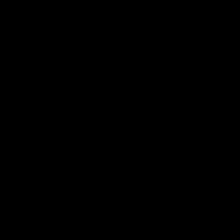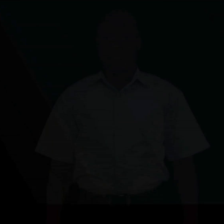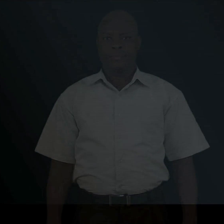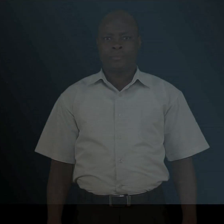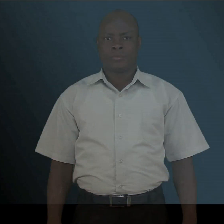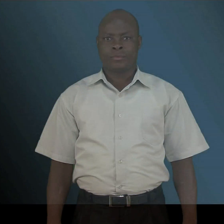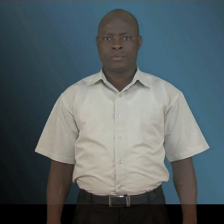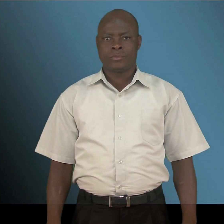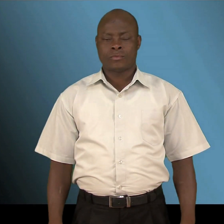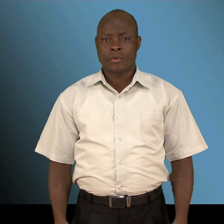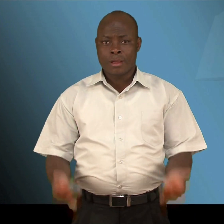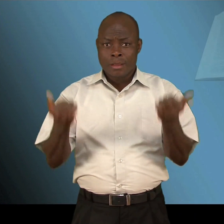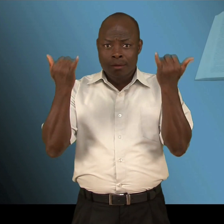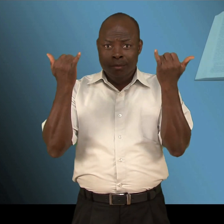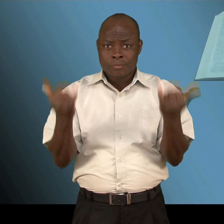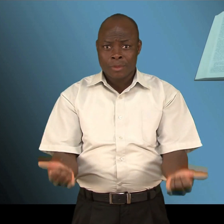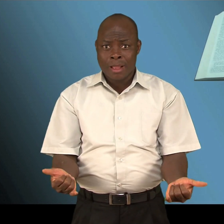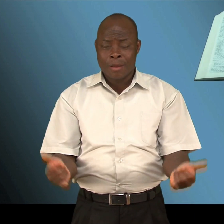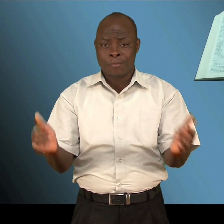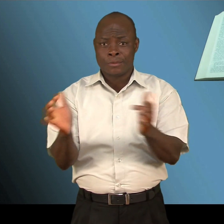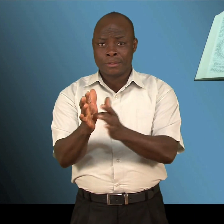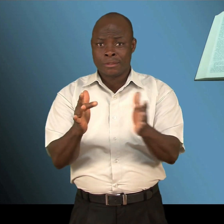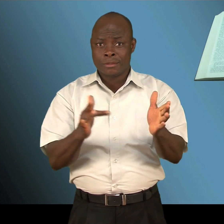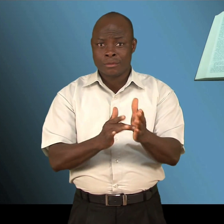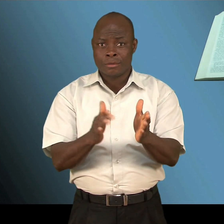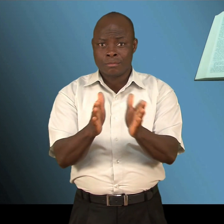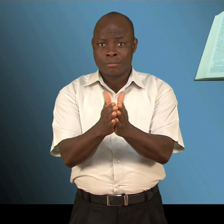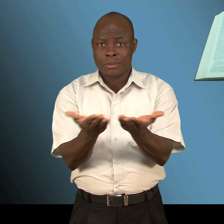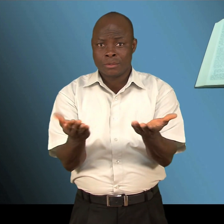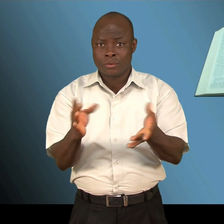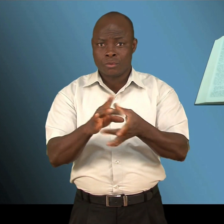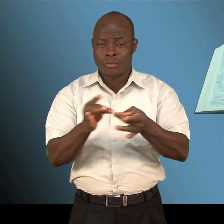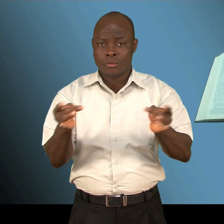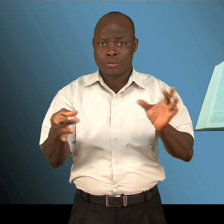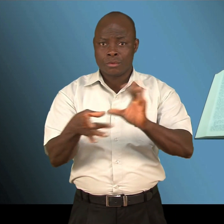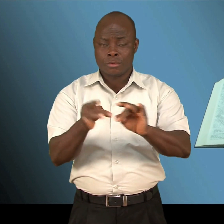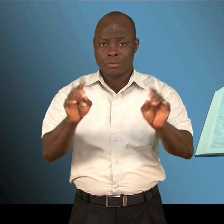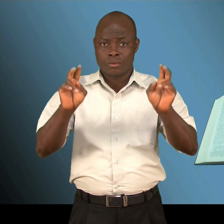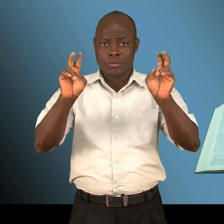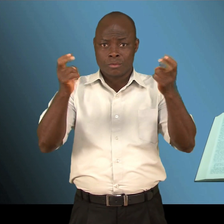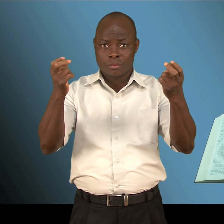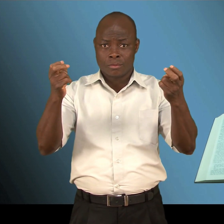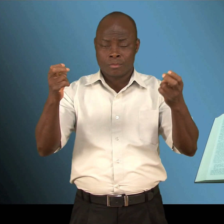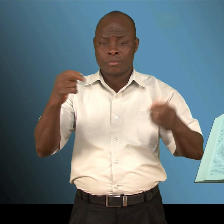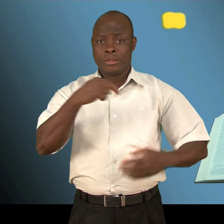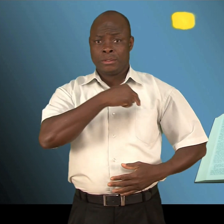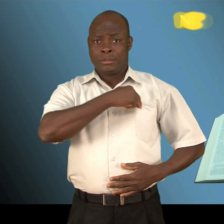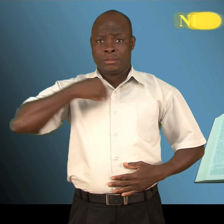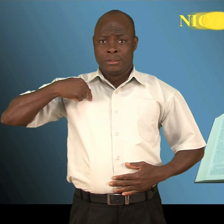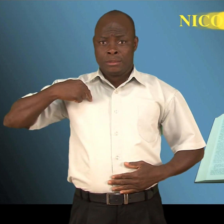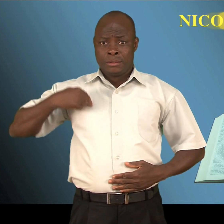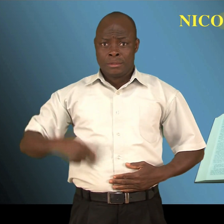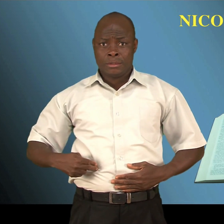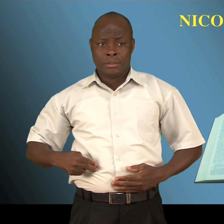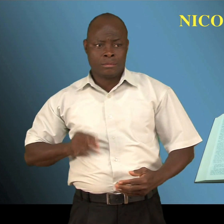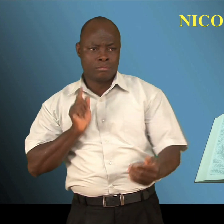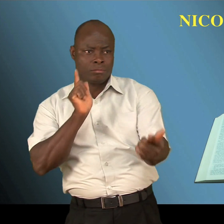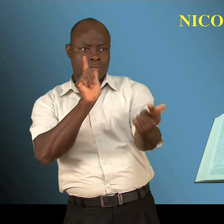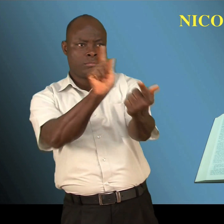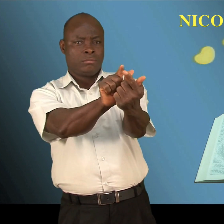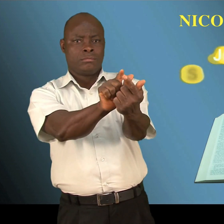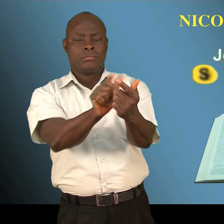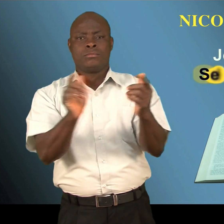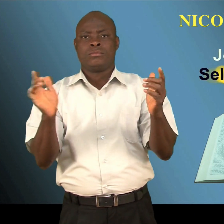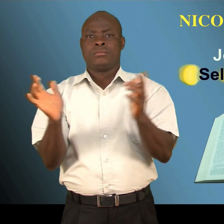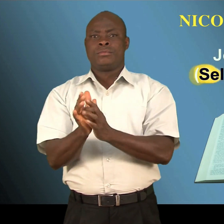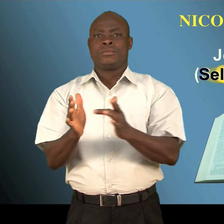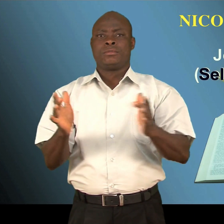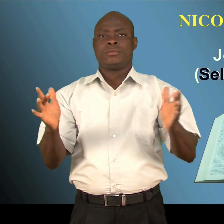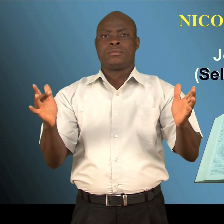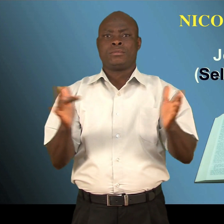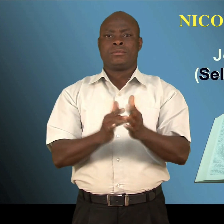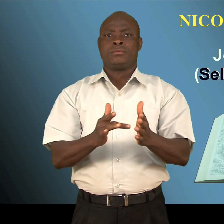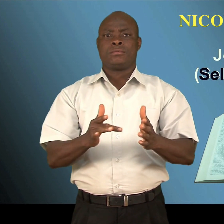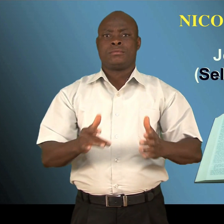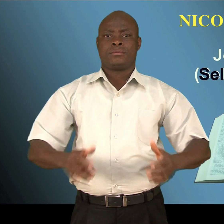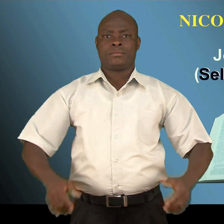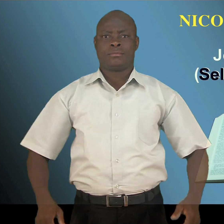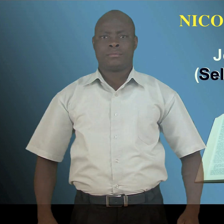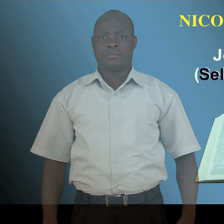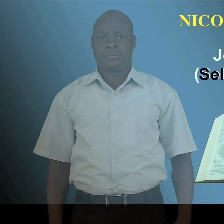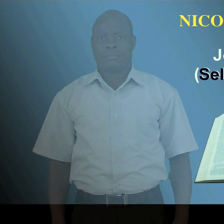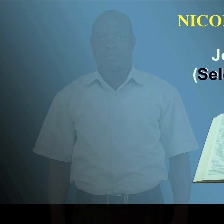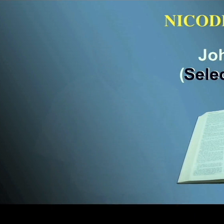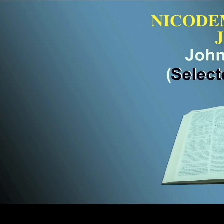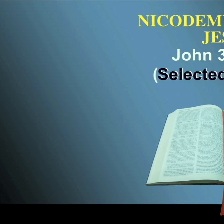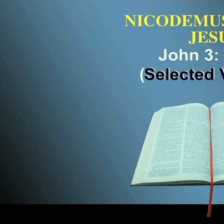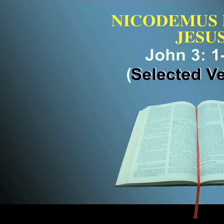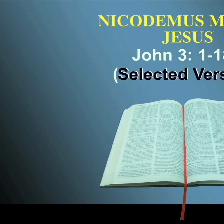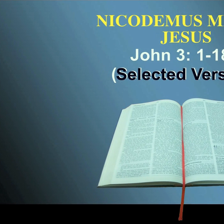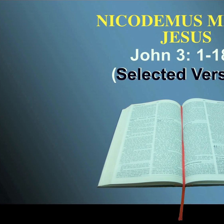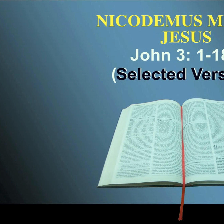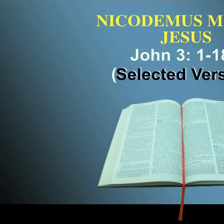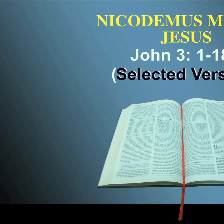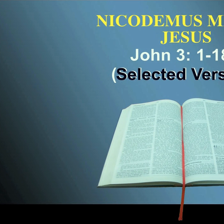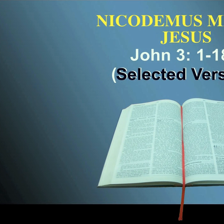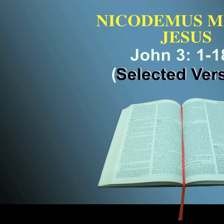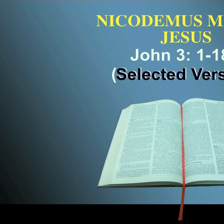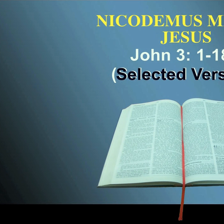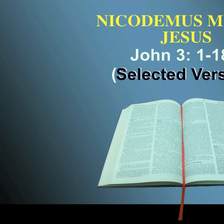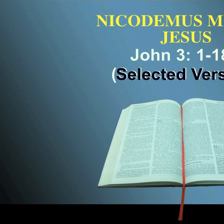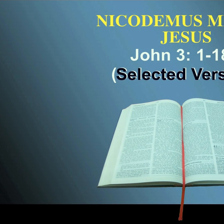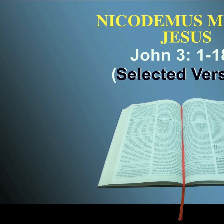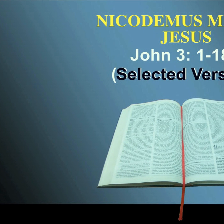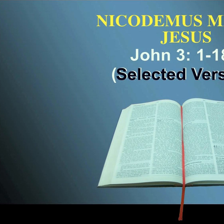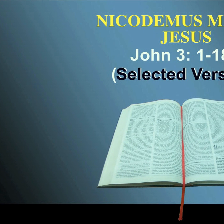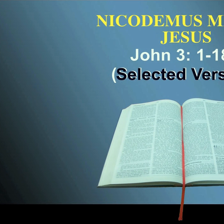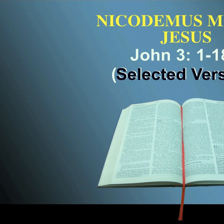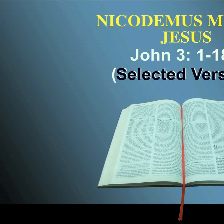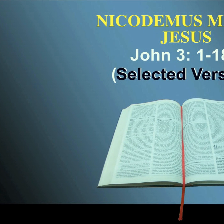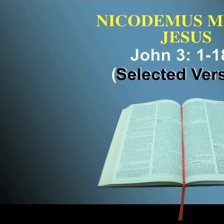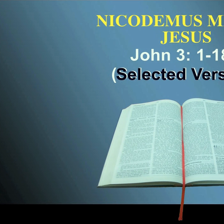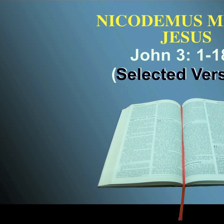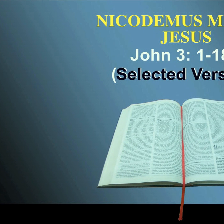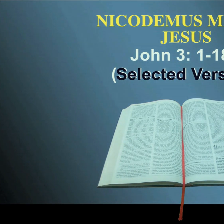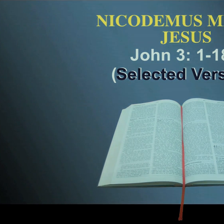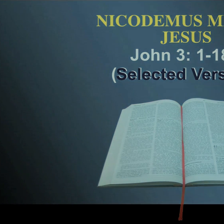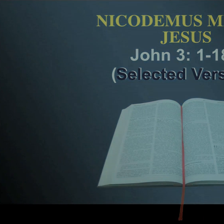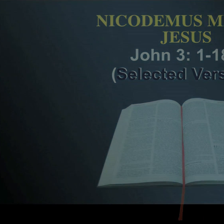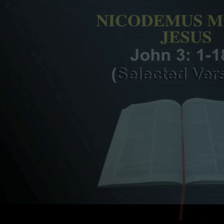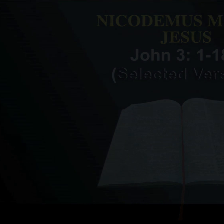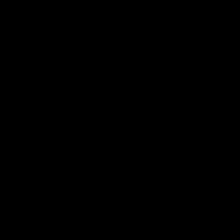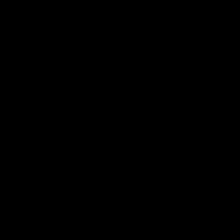Nicodemus meets Jesus